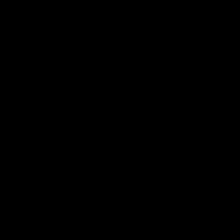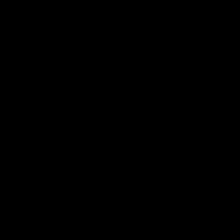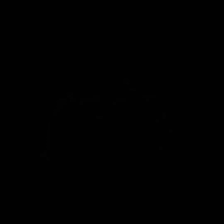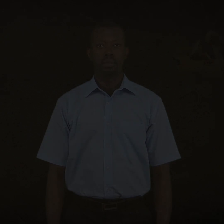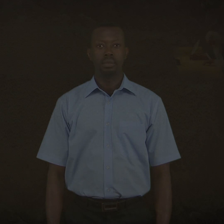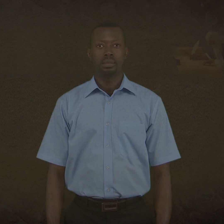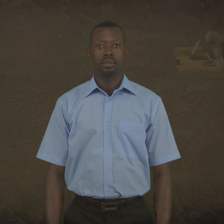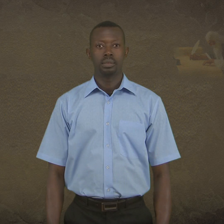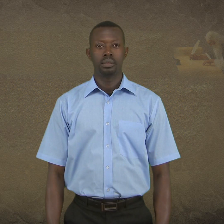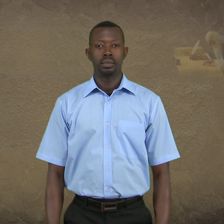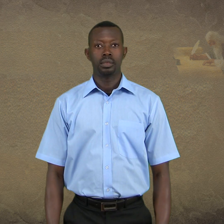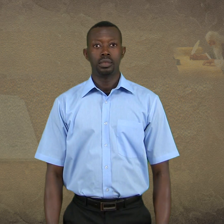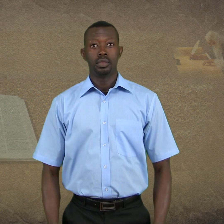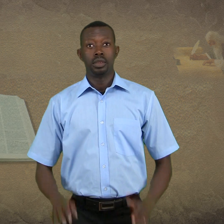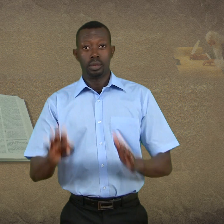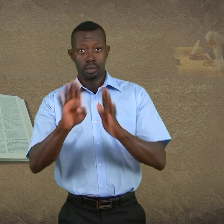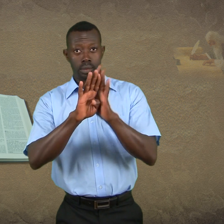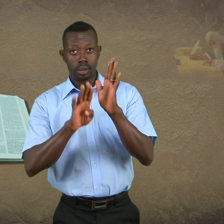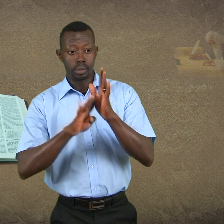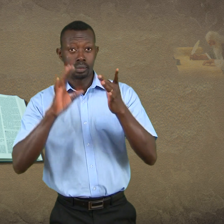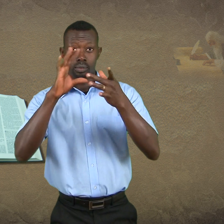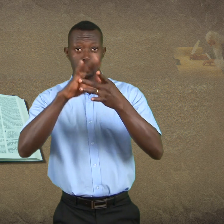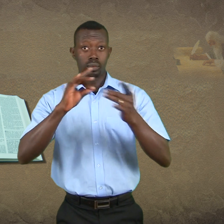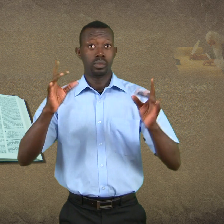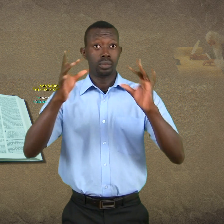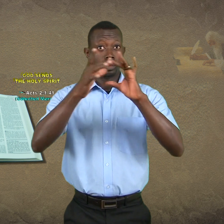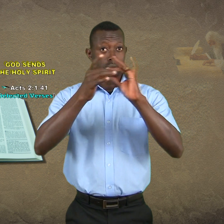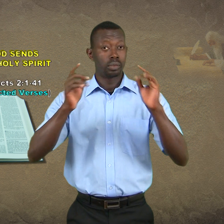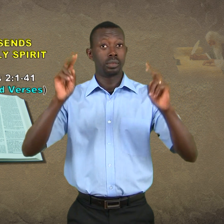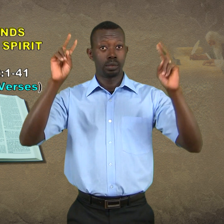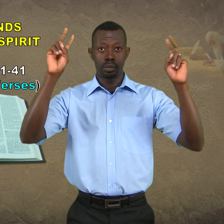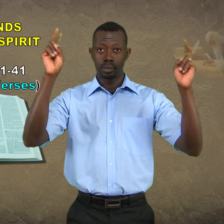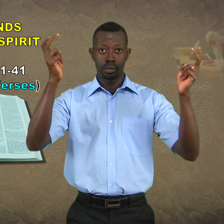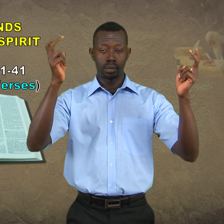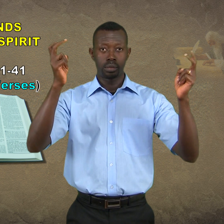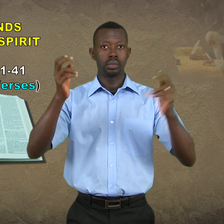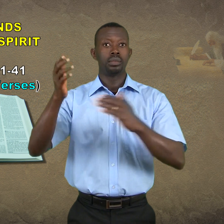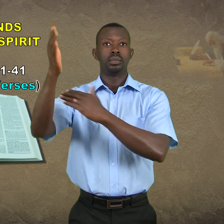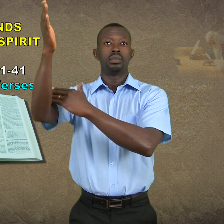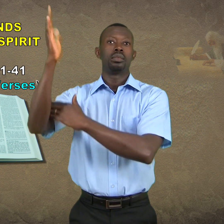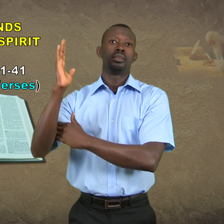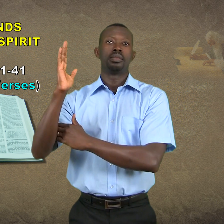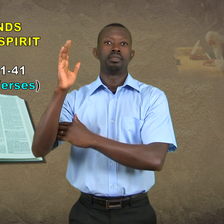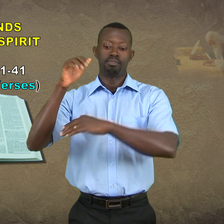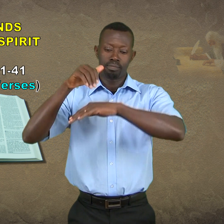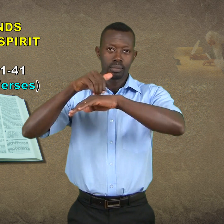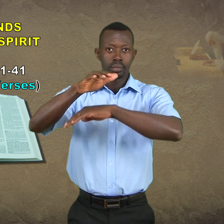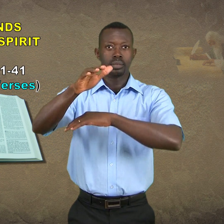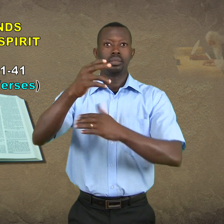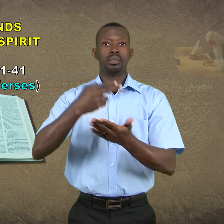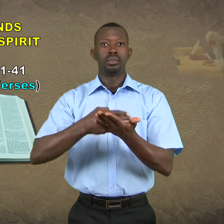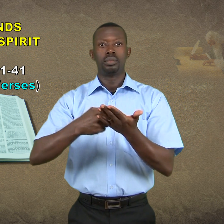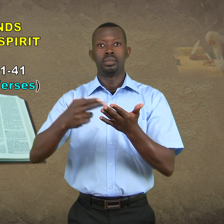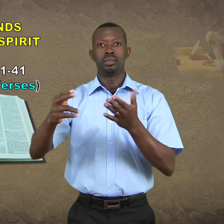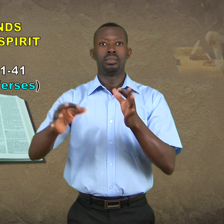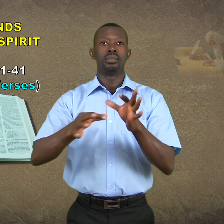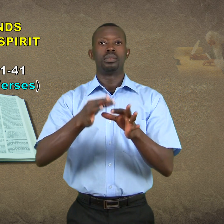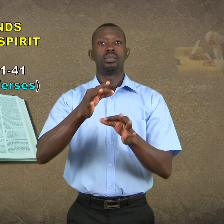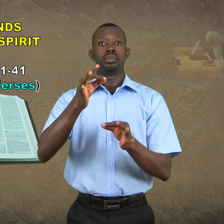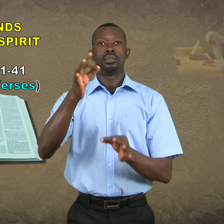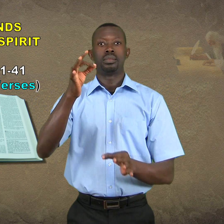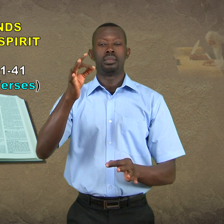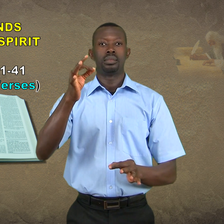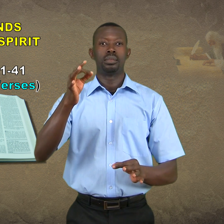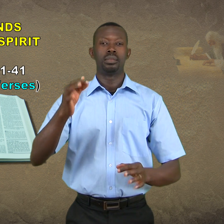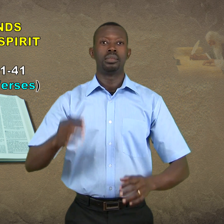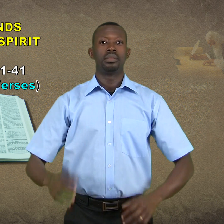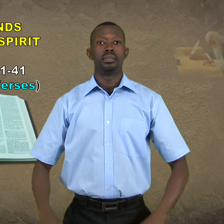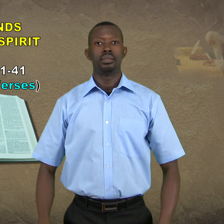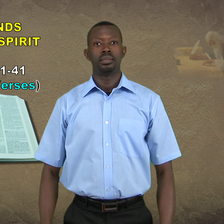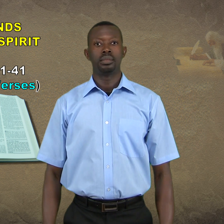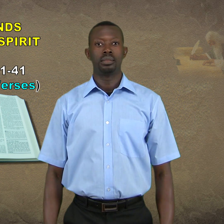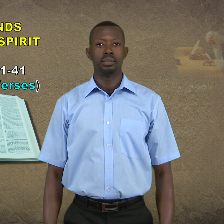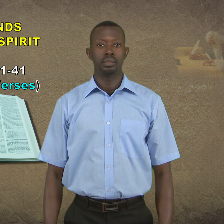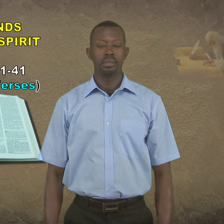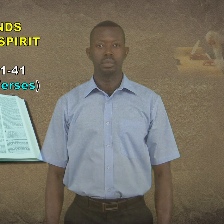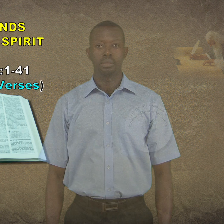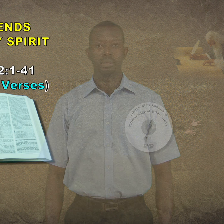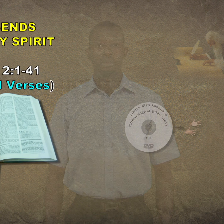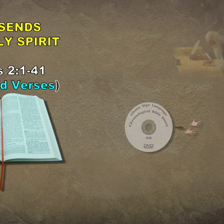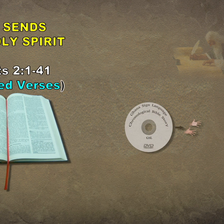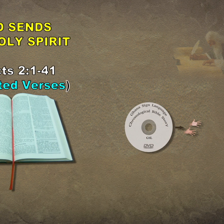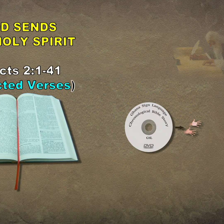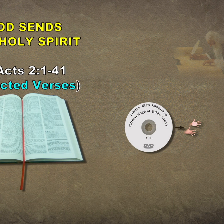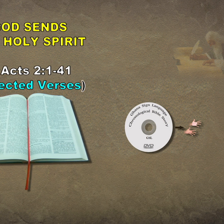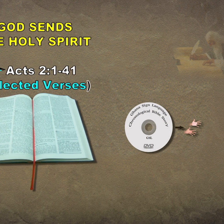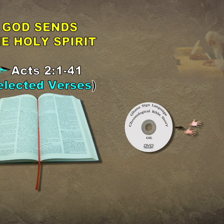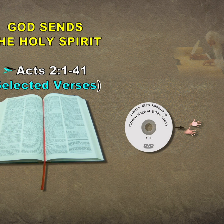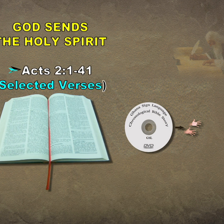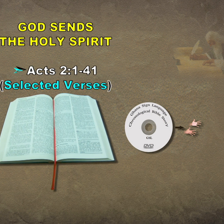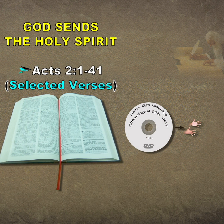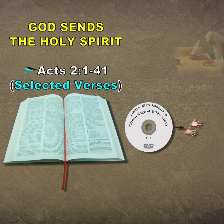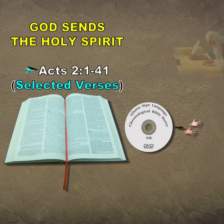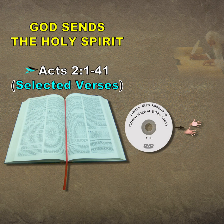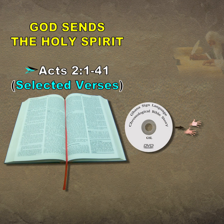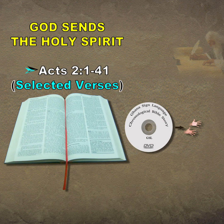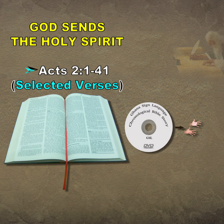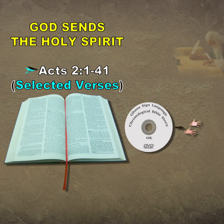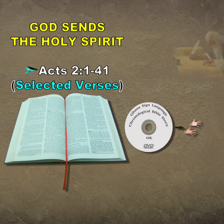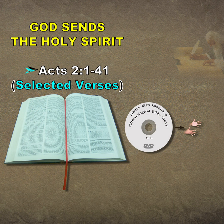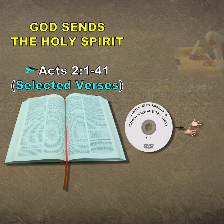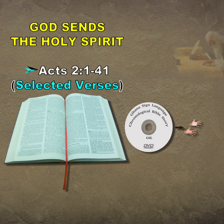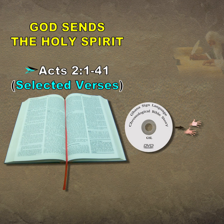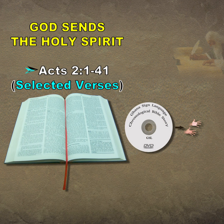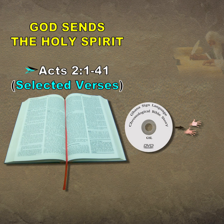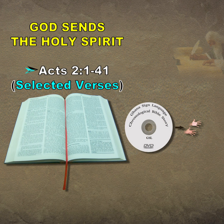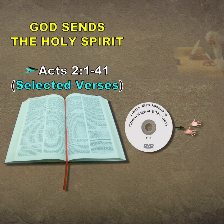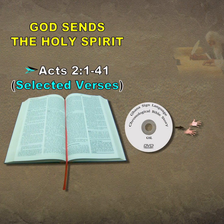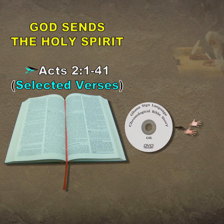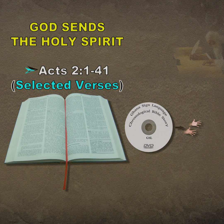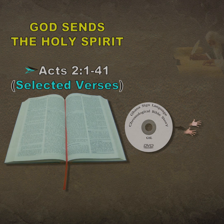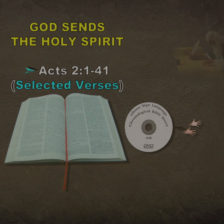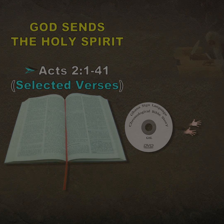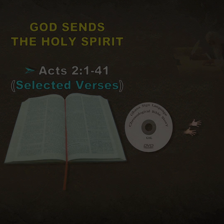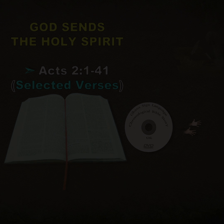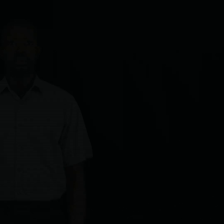God sends the Holy Spirit